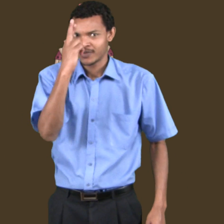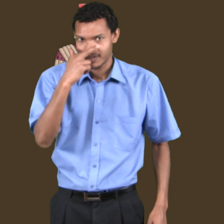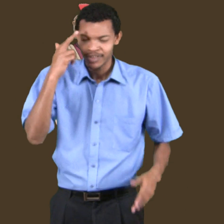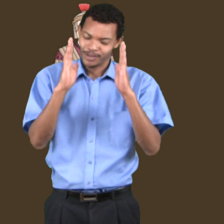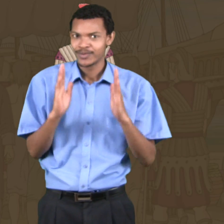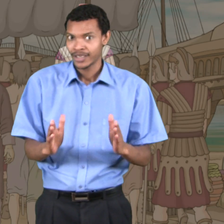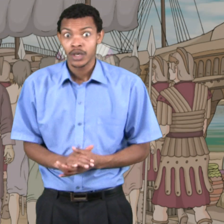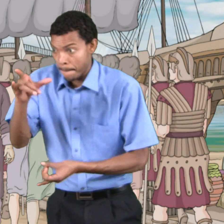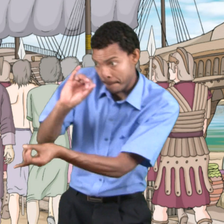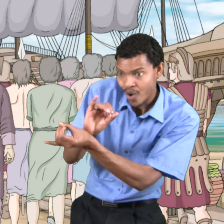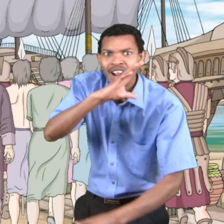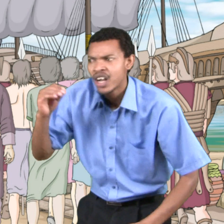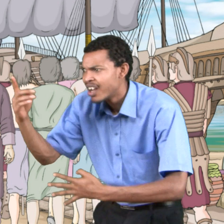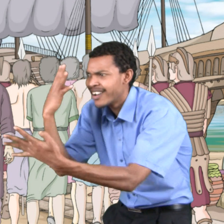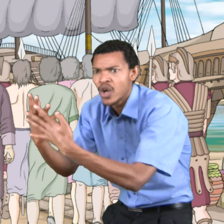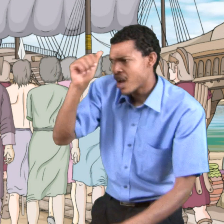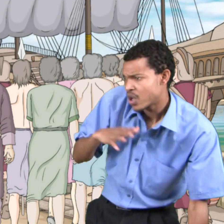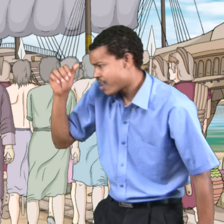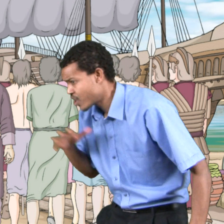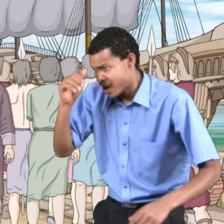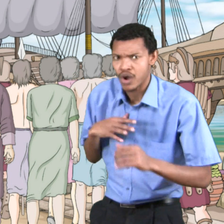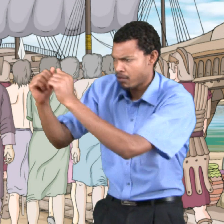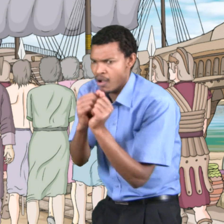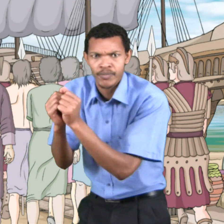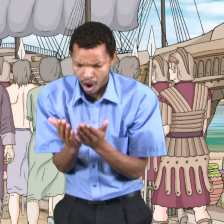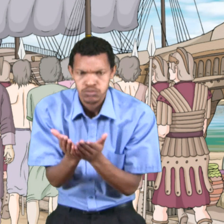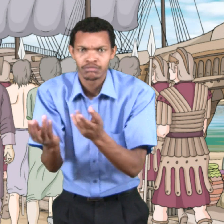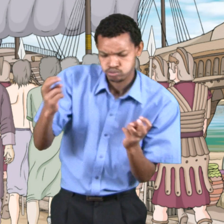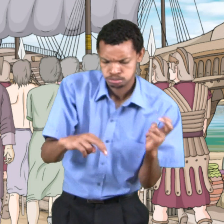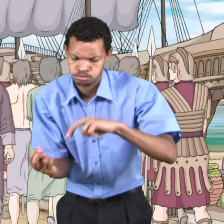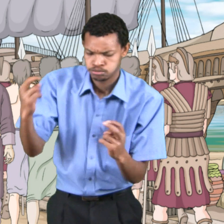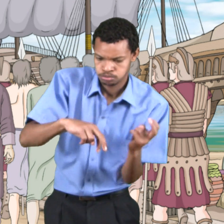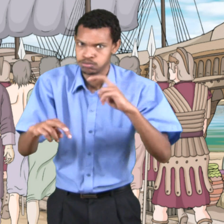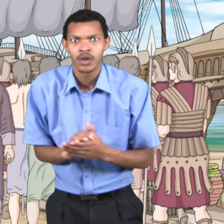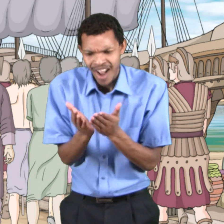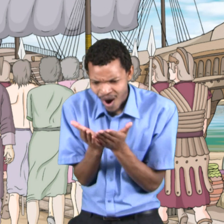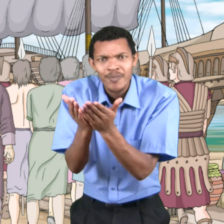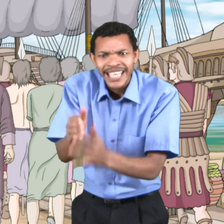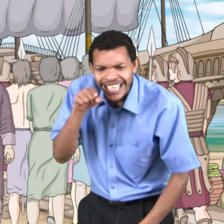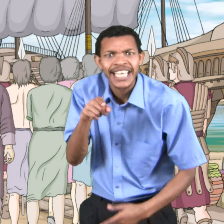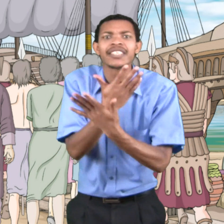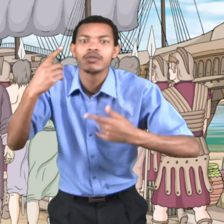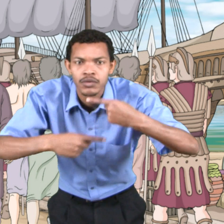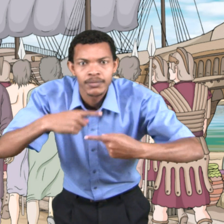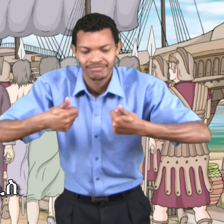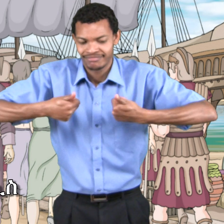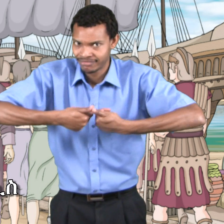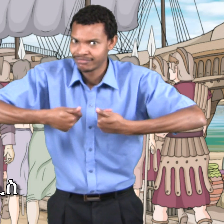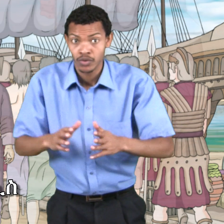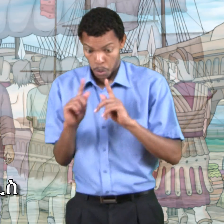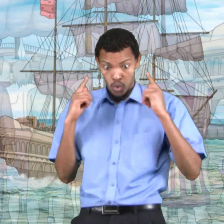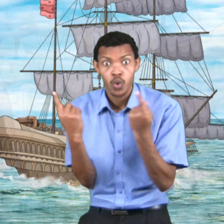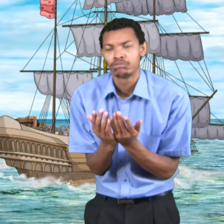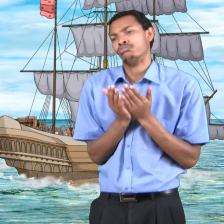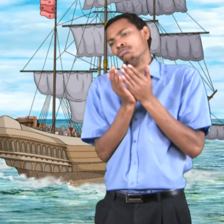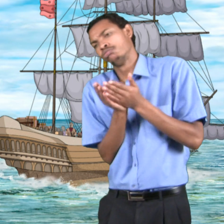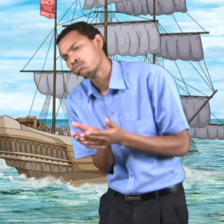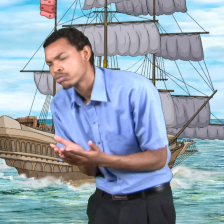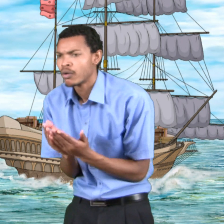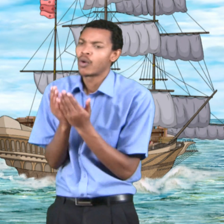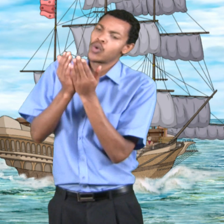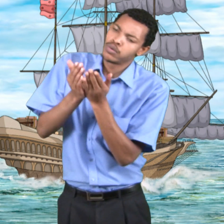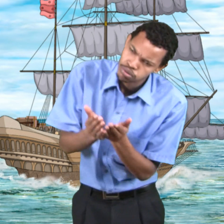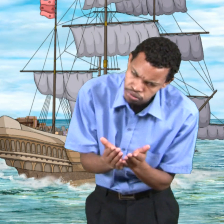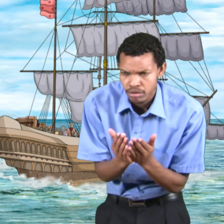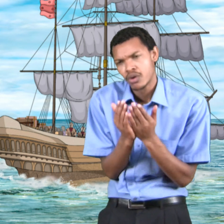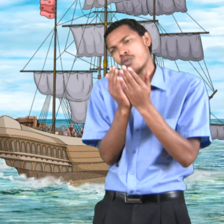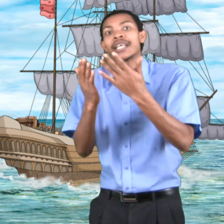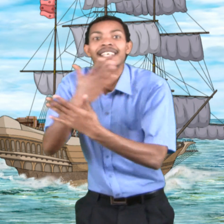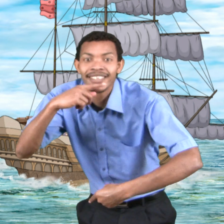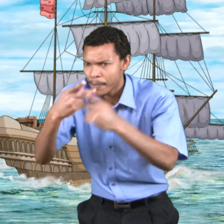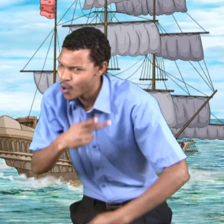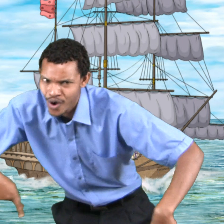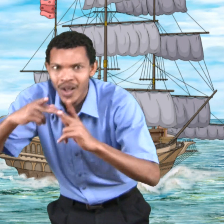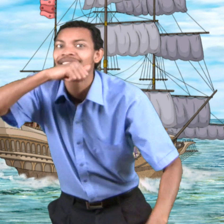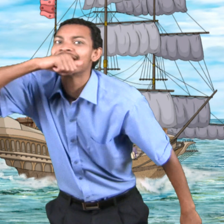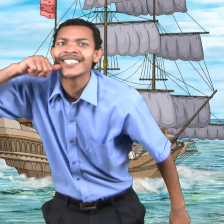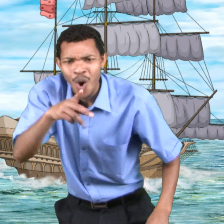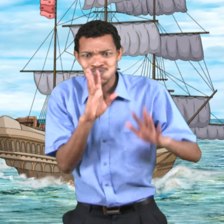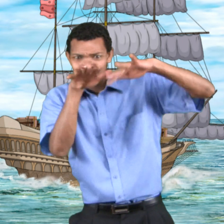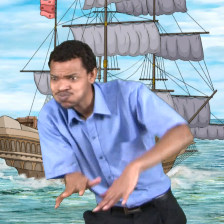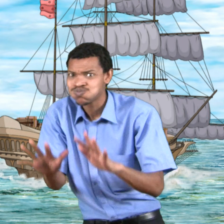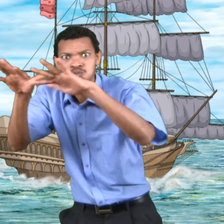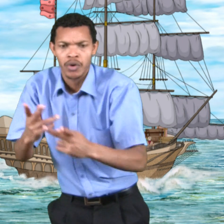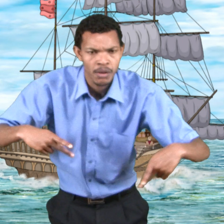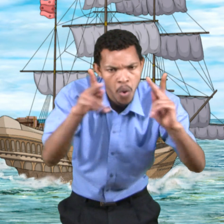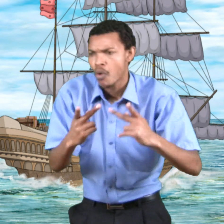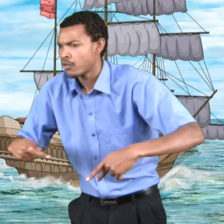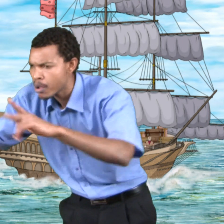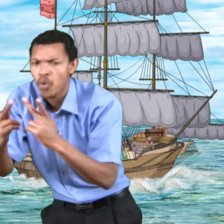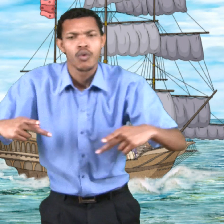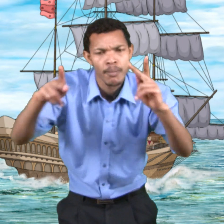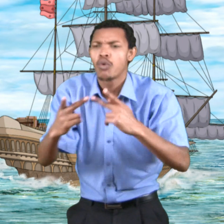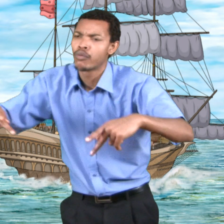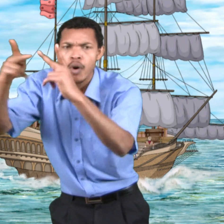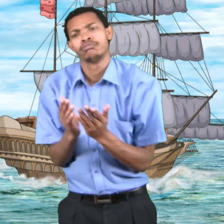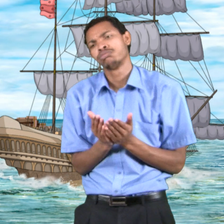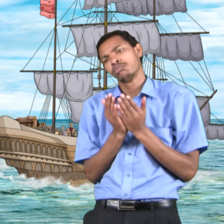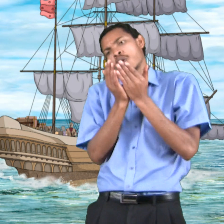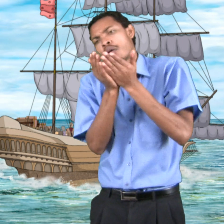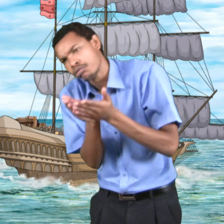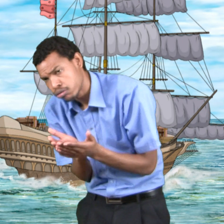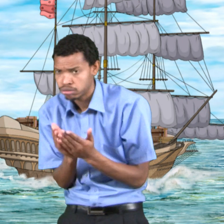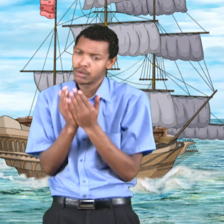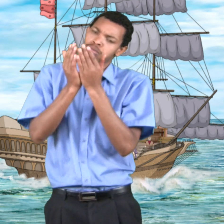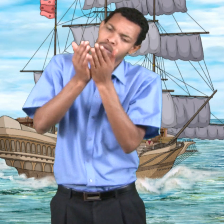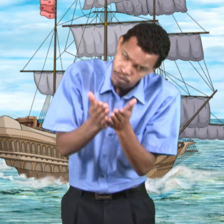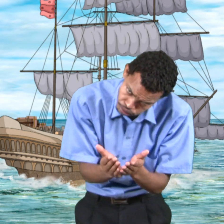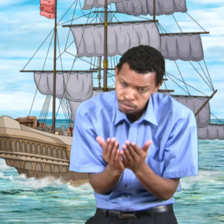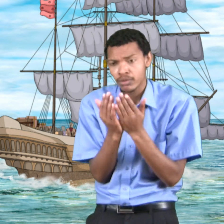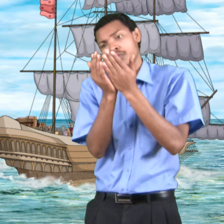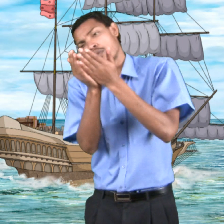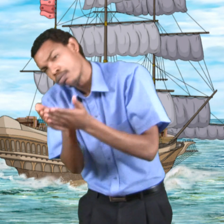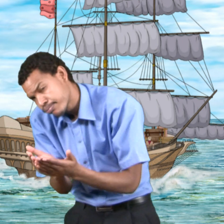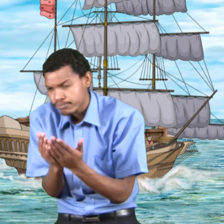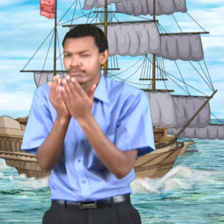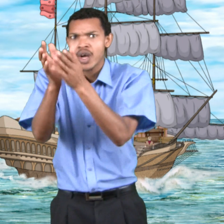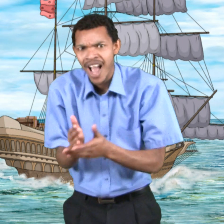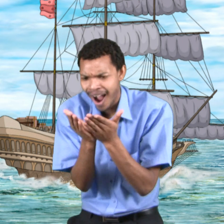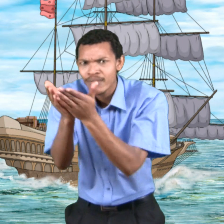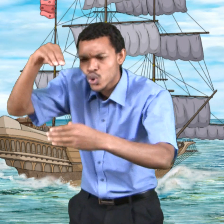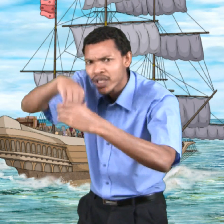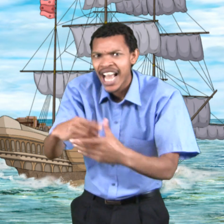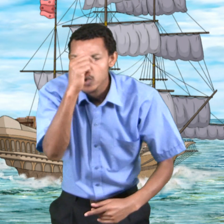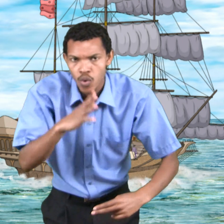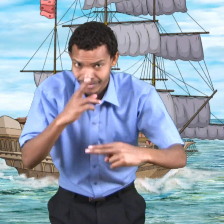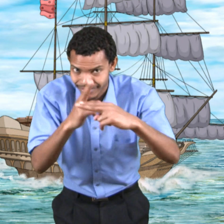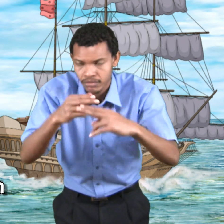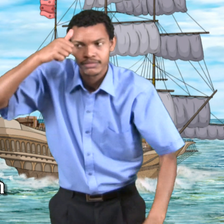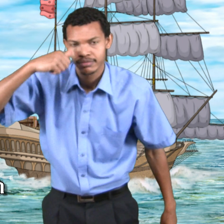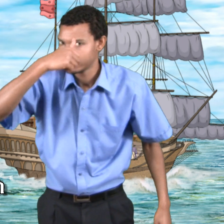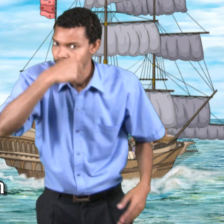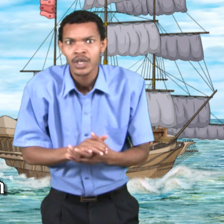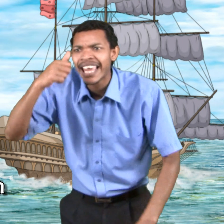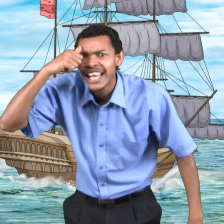We boarded an Adramyttian ship about to sail for ports along the coast of Asia, and we put out to sea.